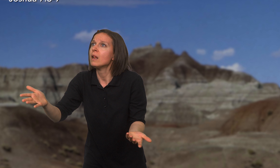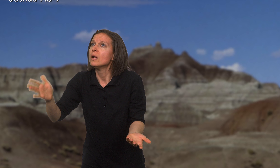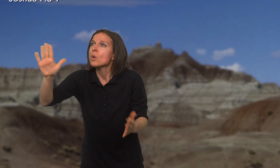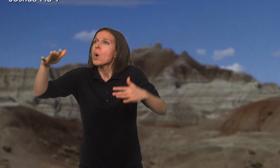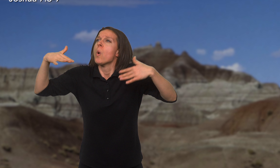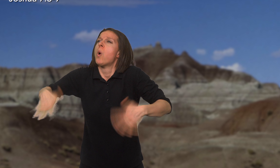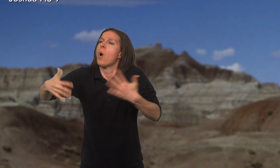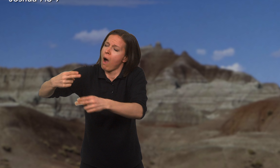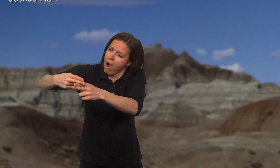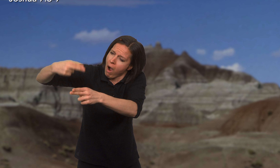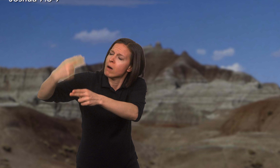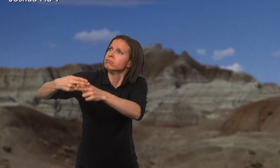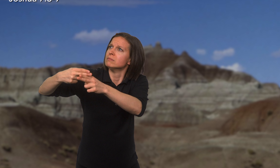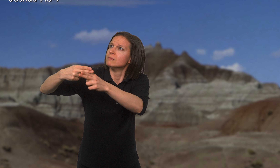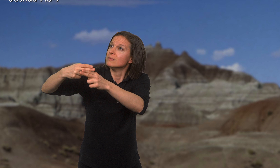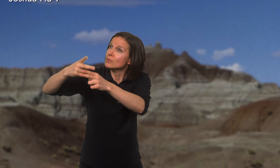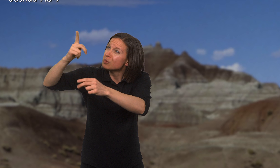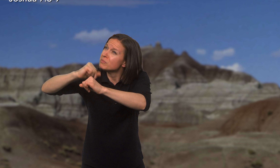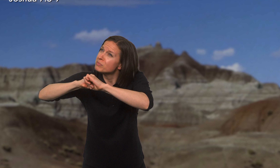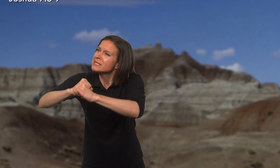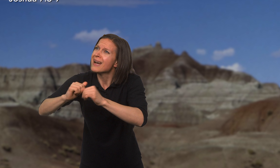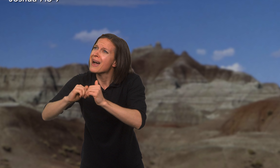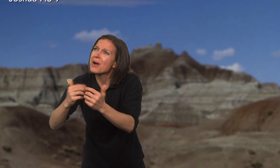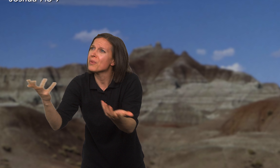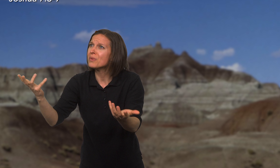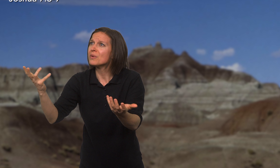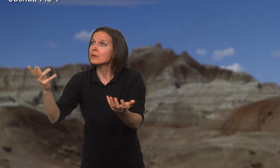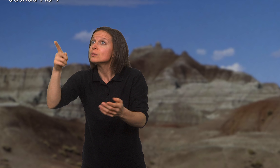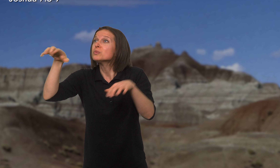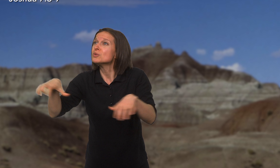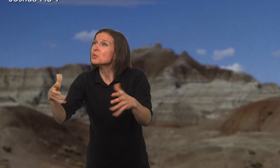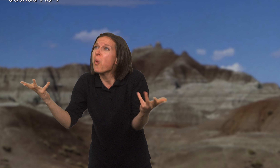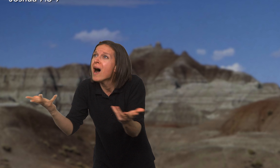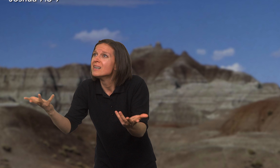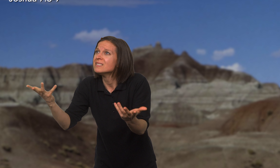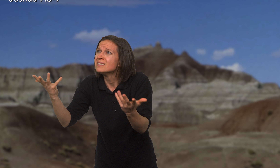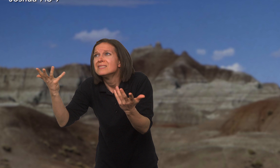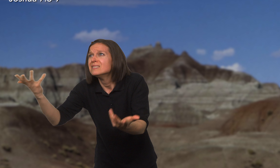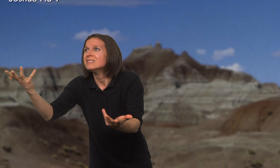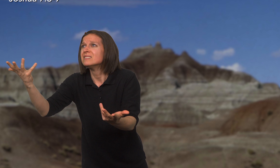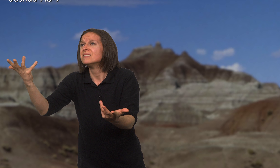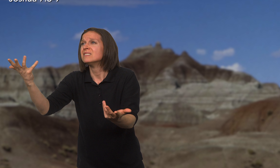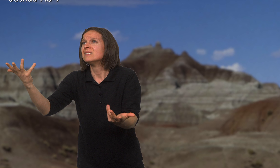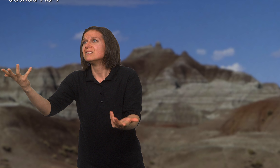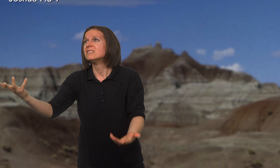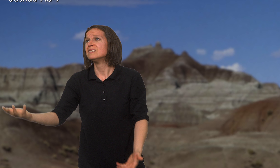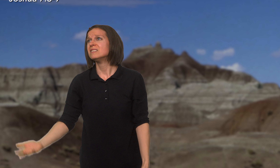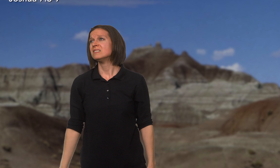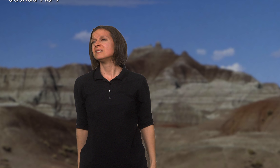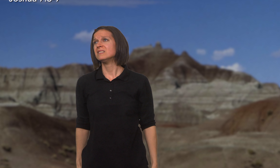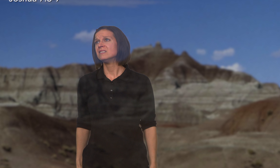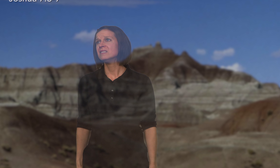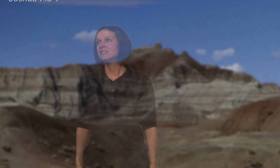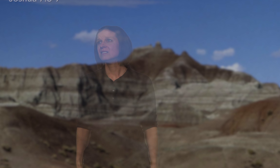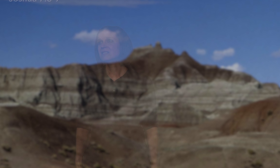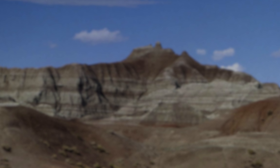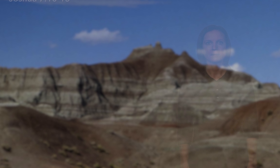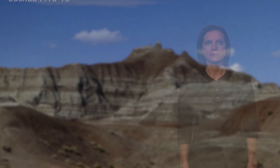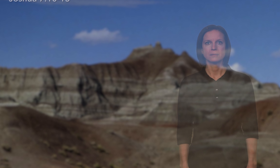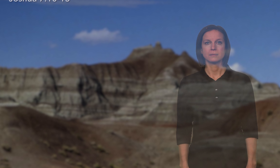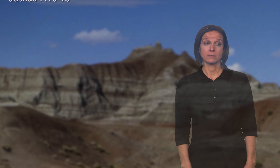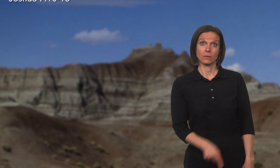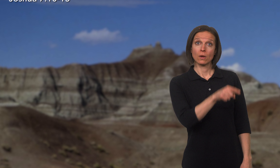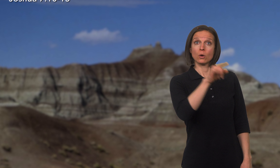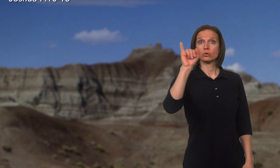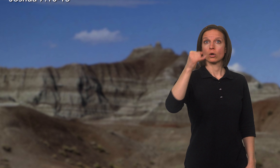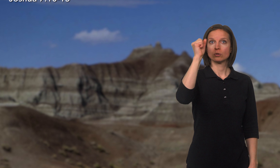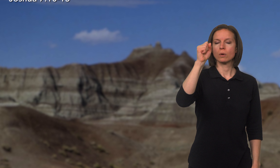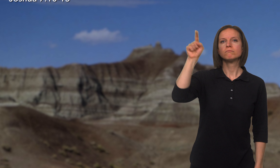Then what will You do for Your great name?”